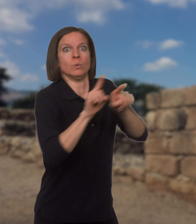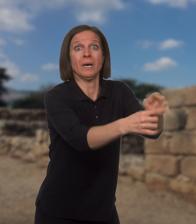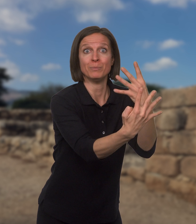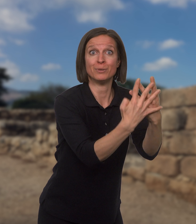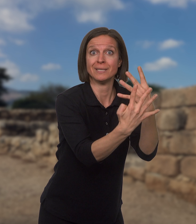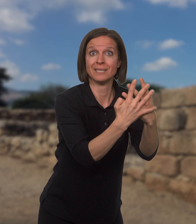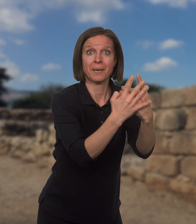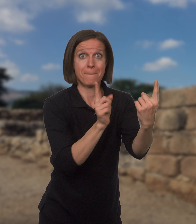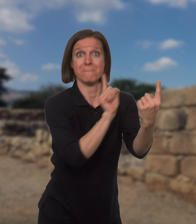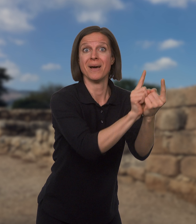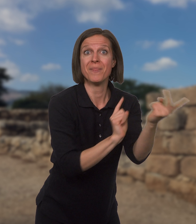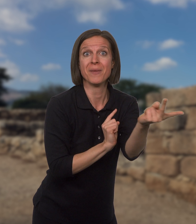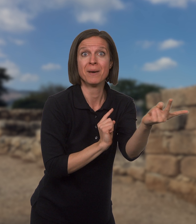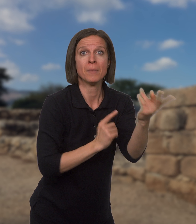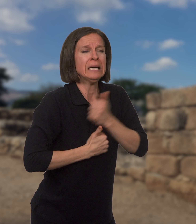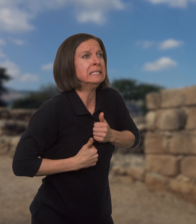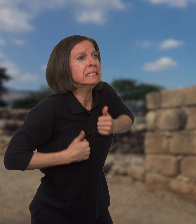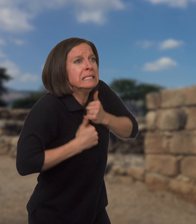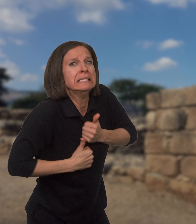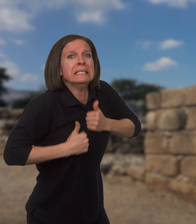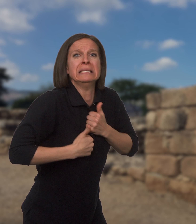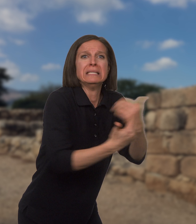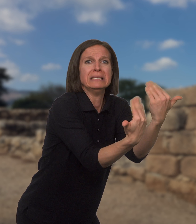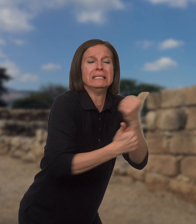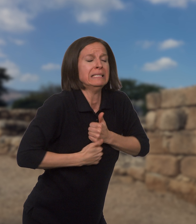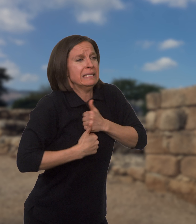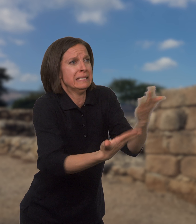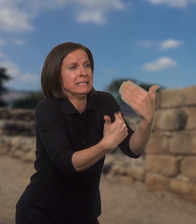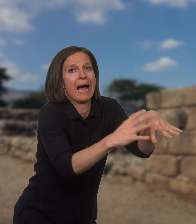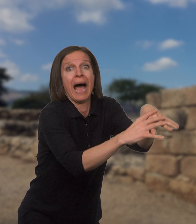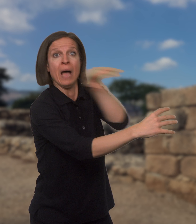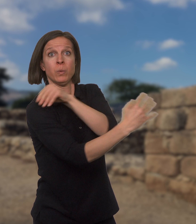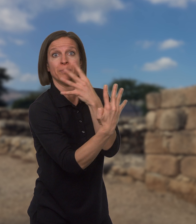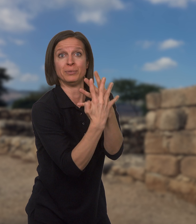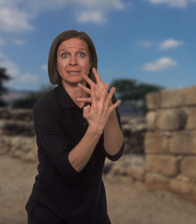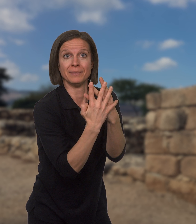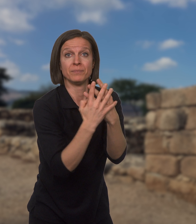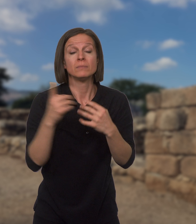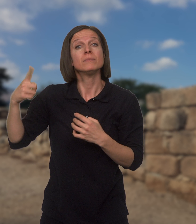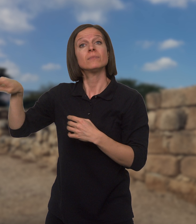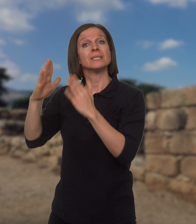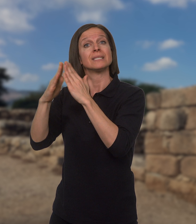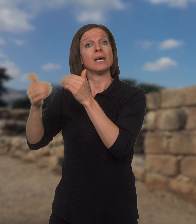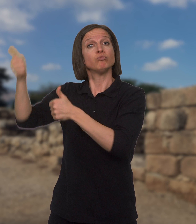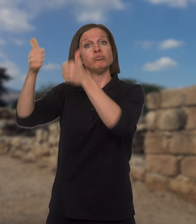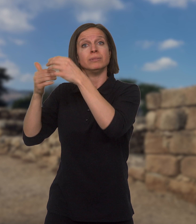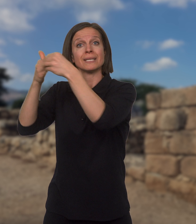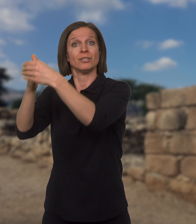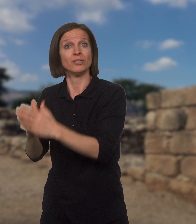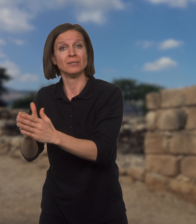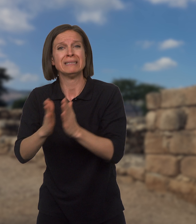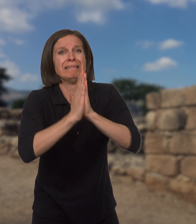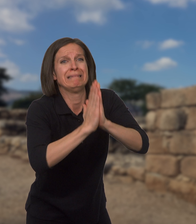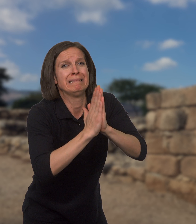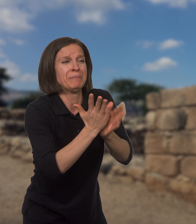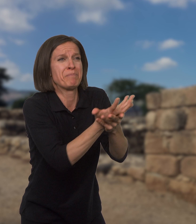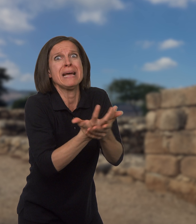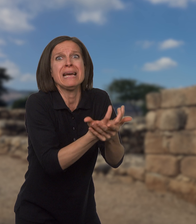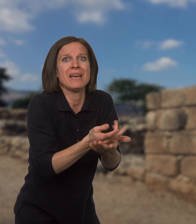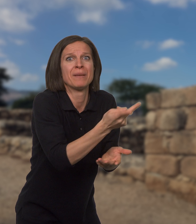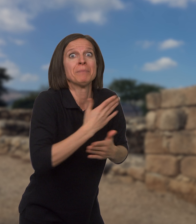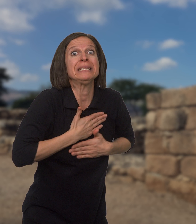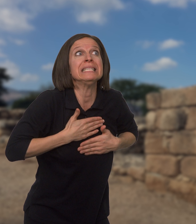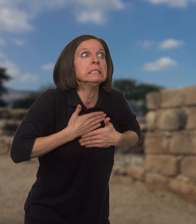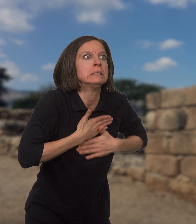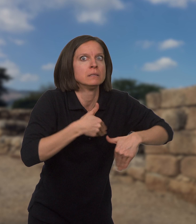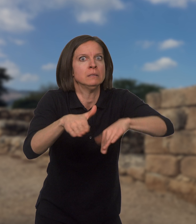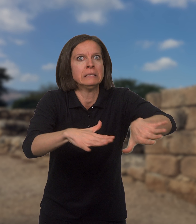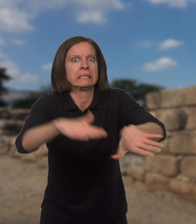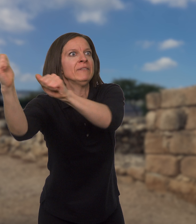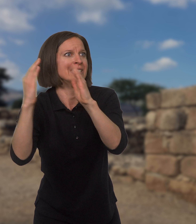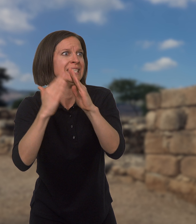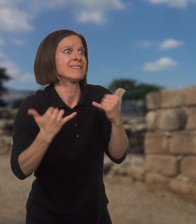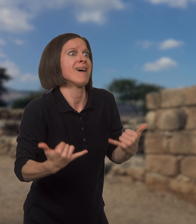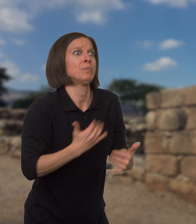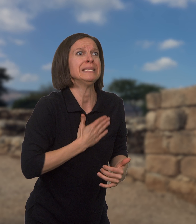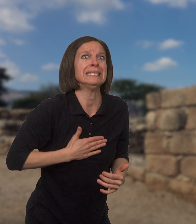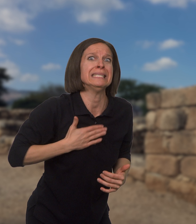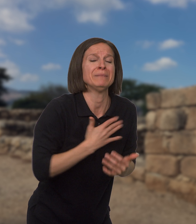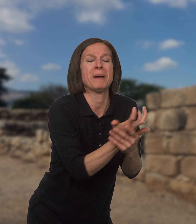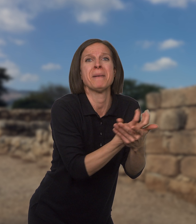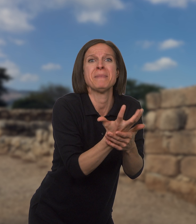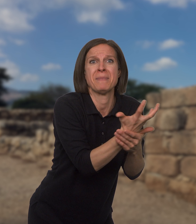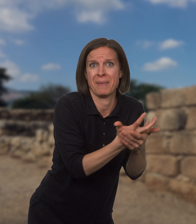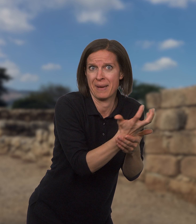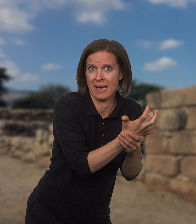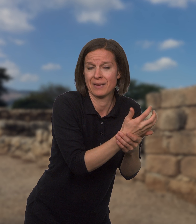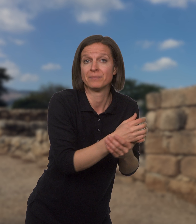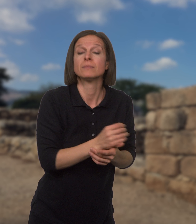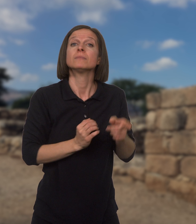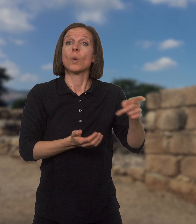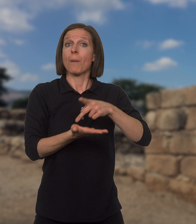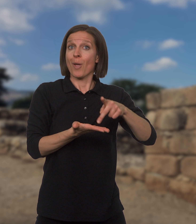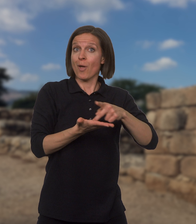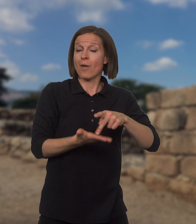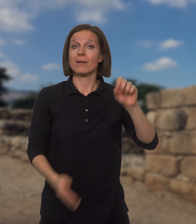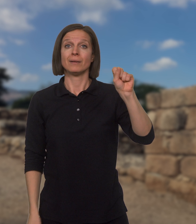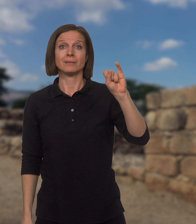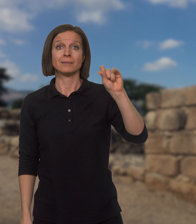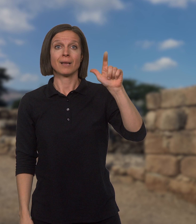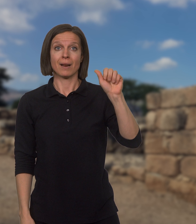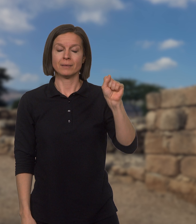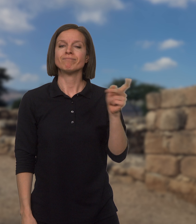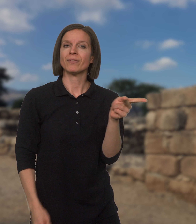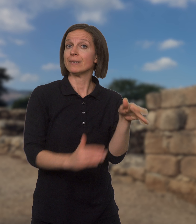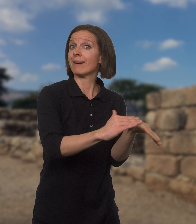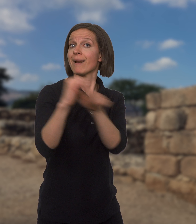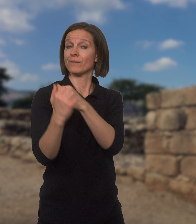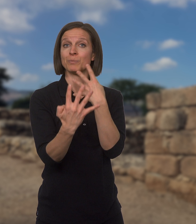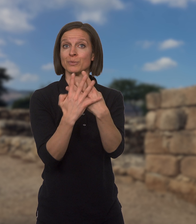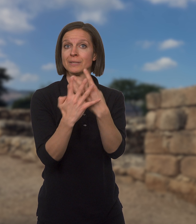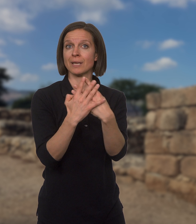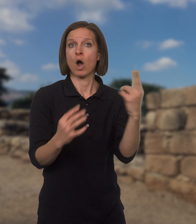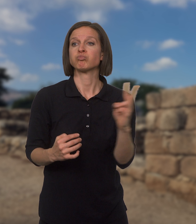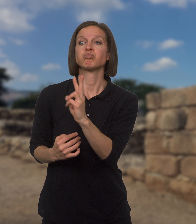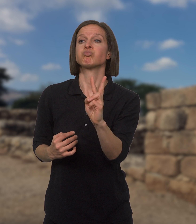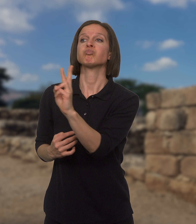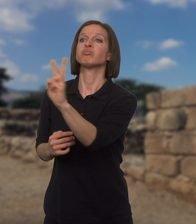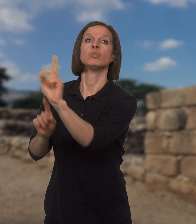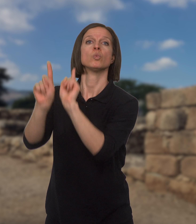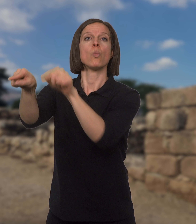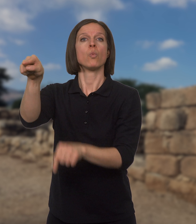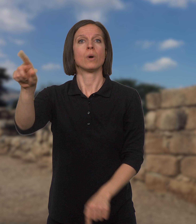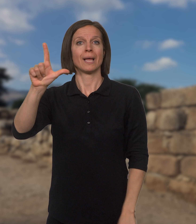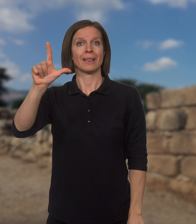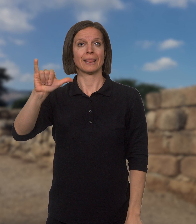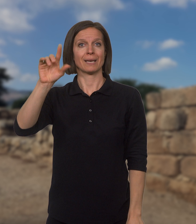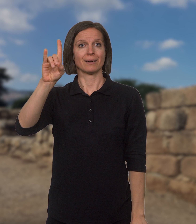They came to appease them and led them out, requesting that they leave the city.